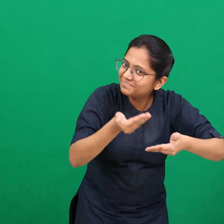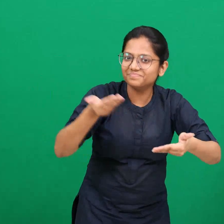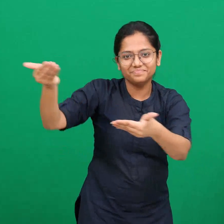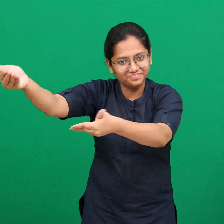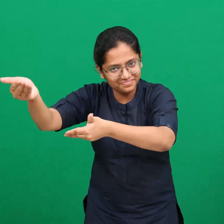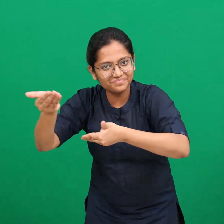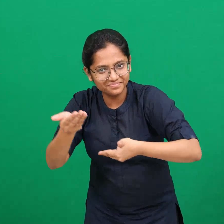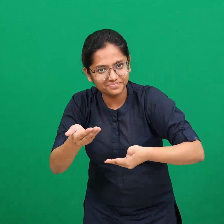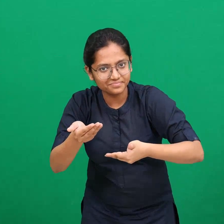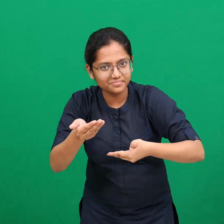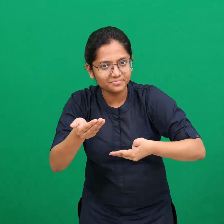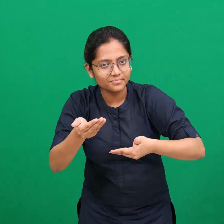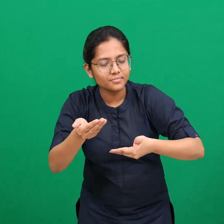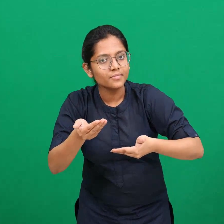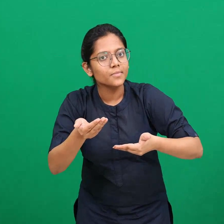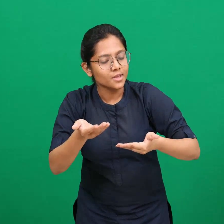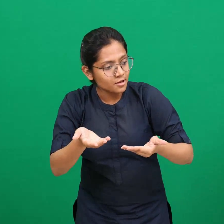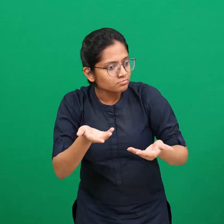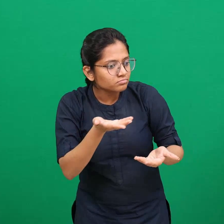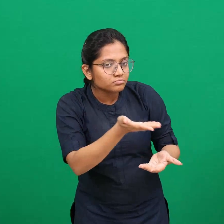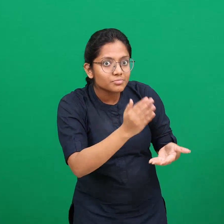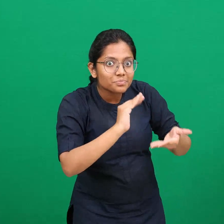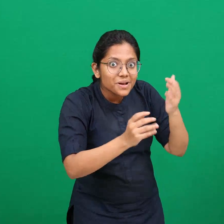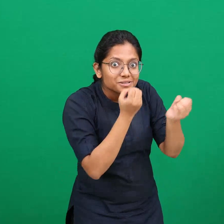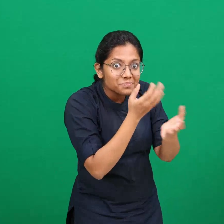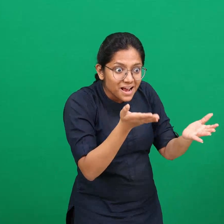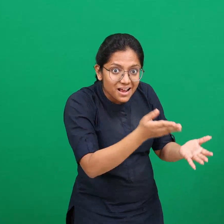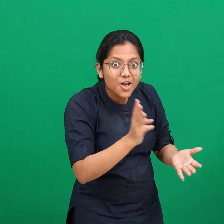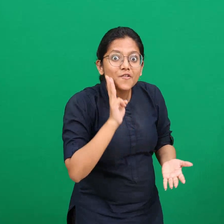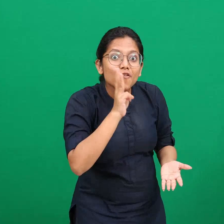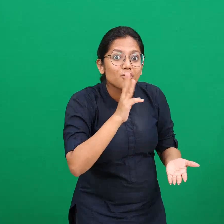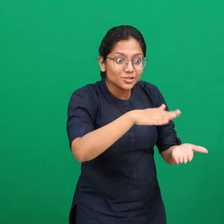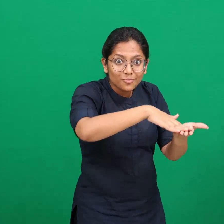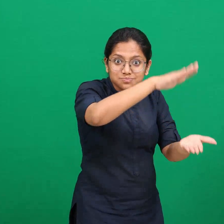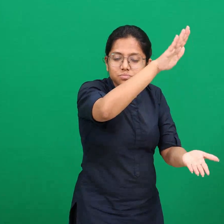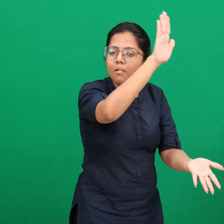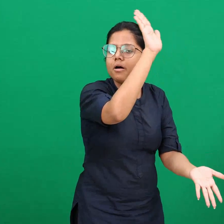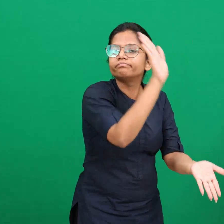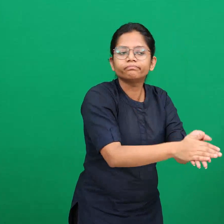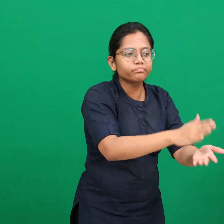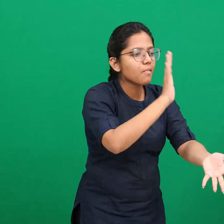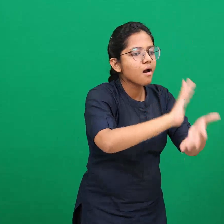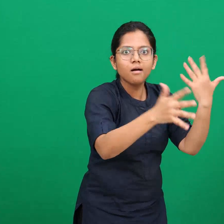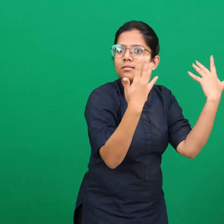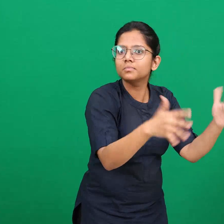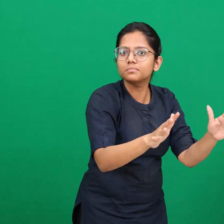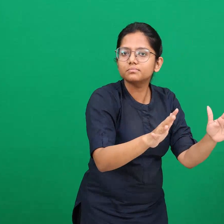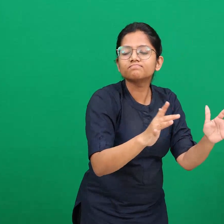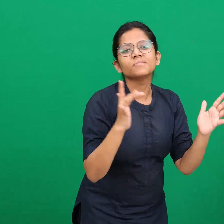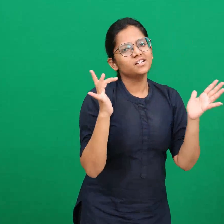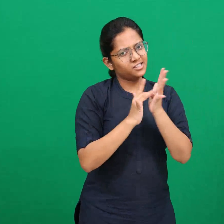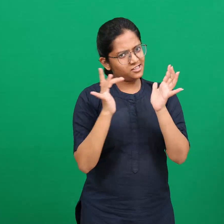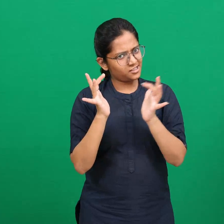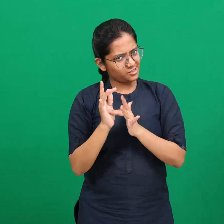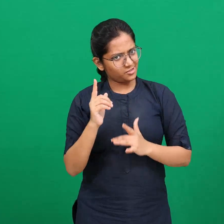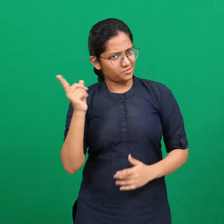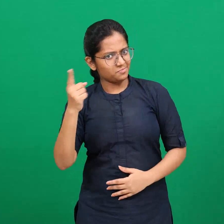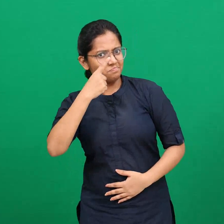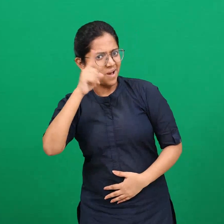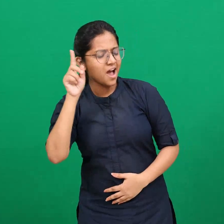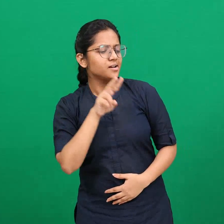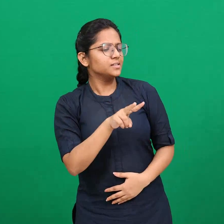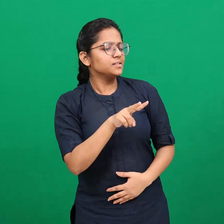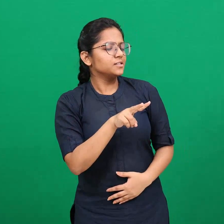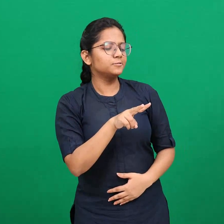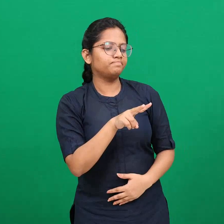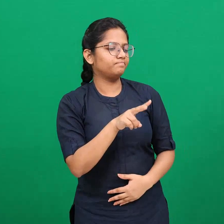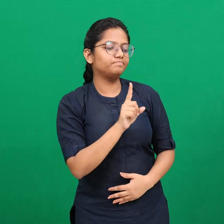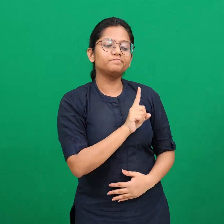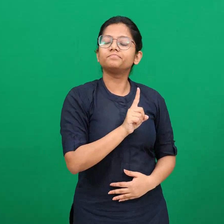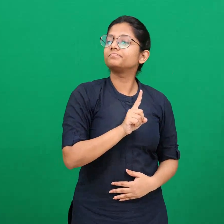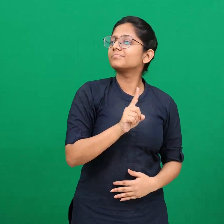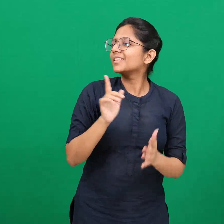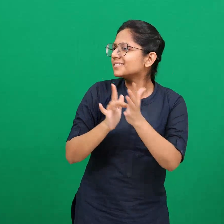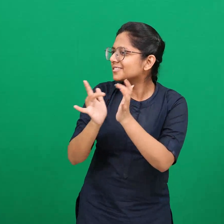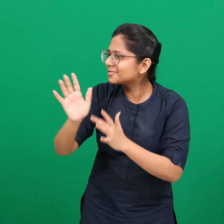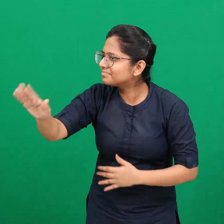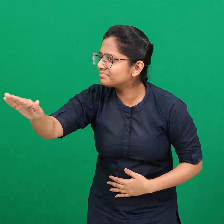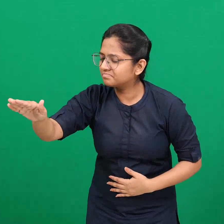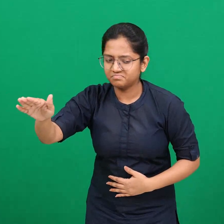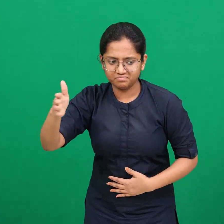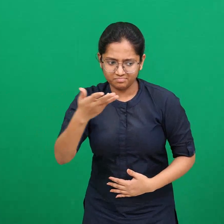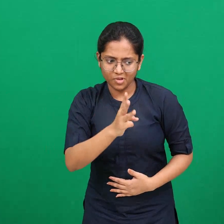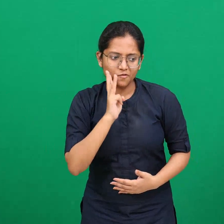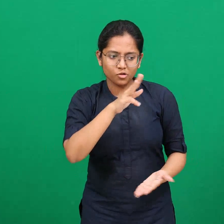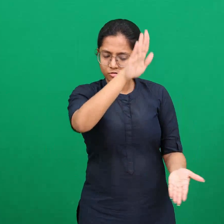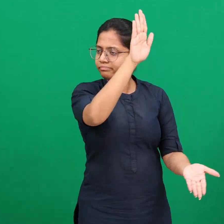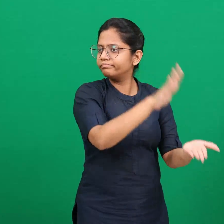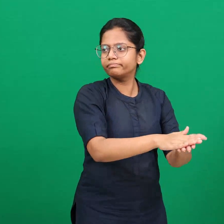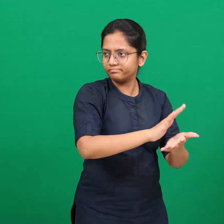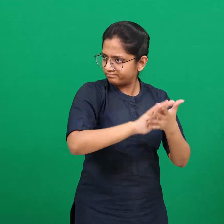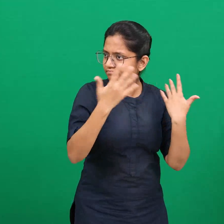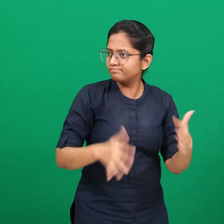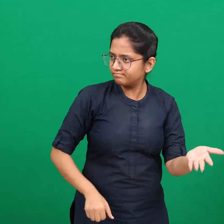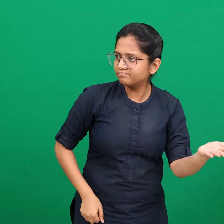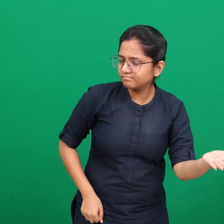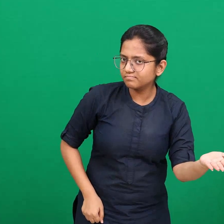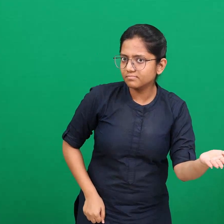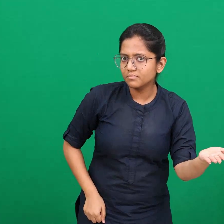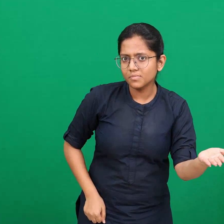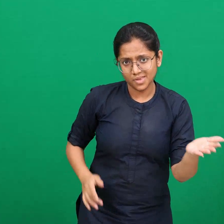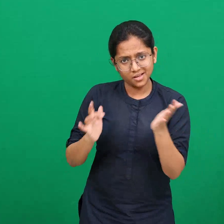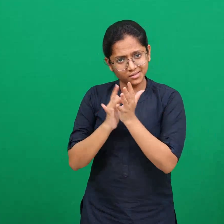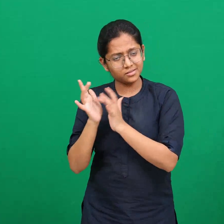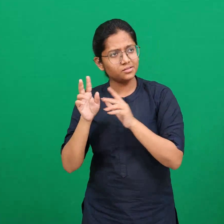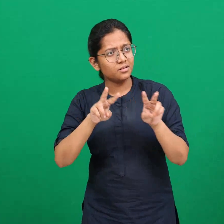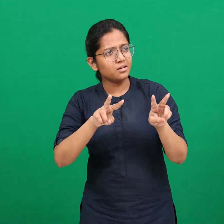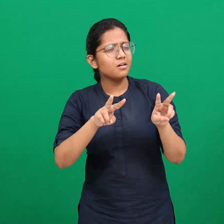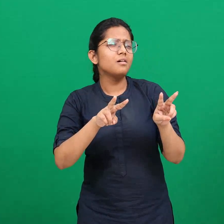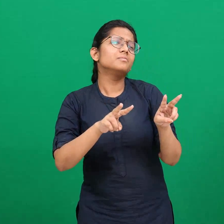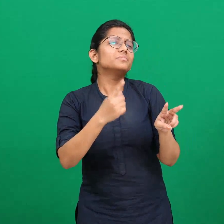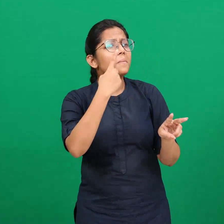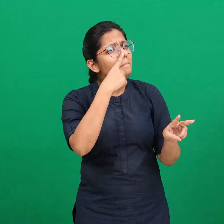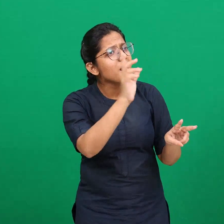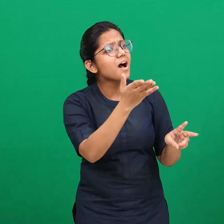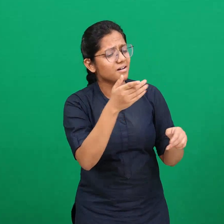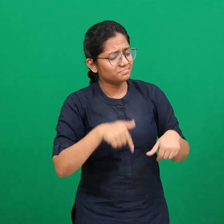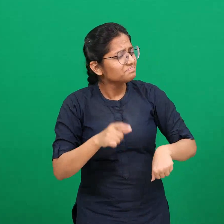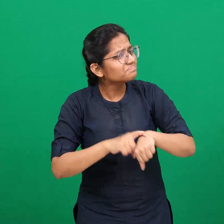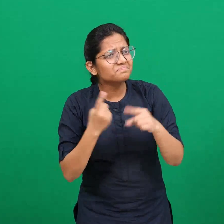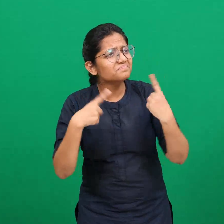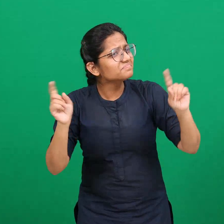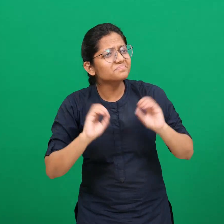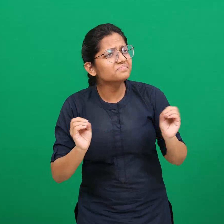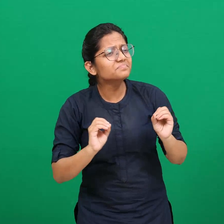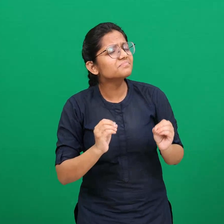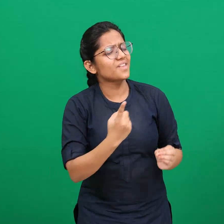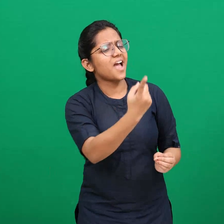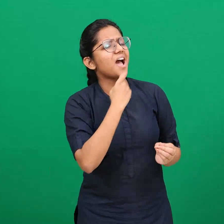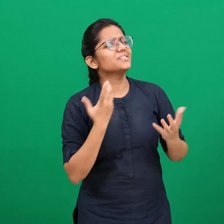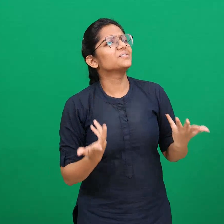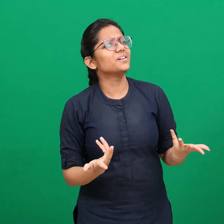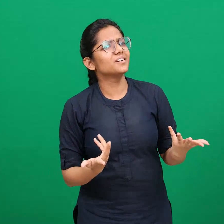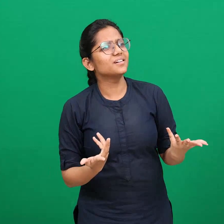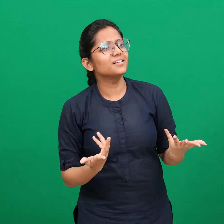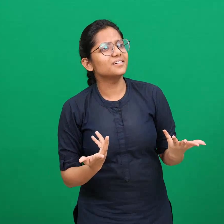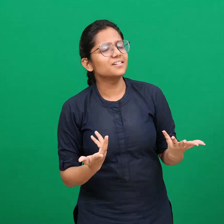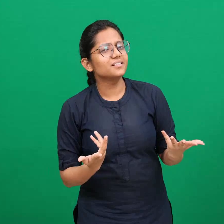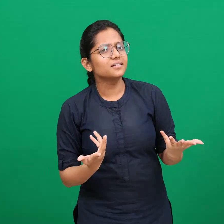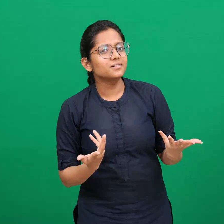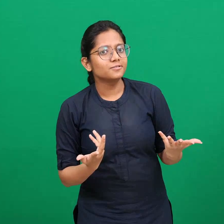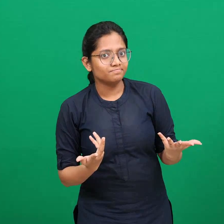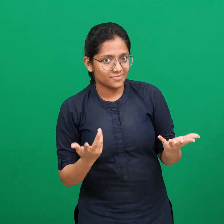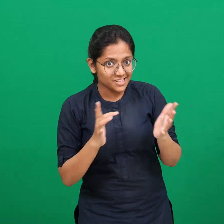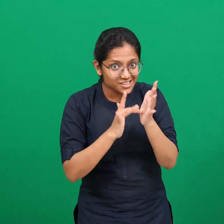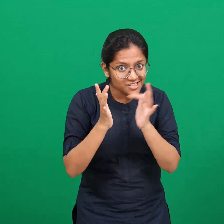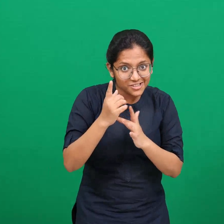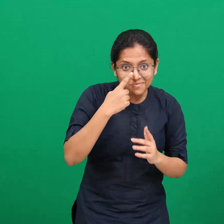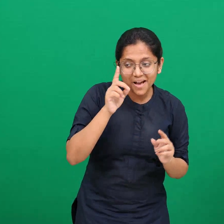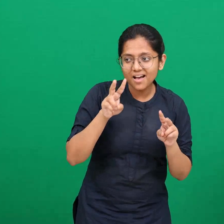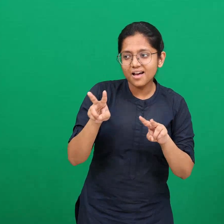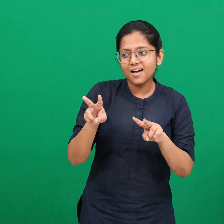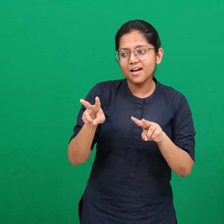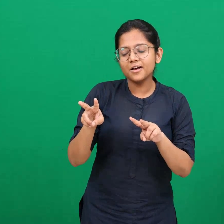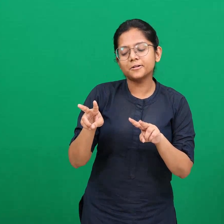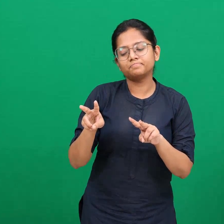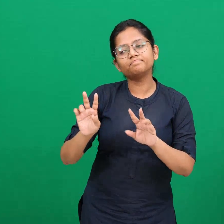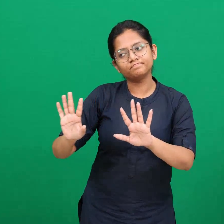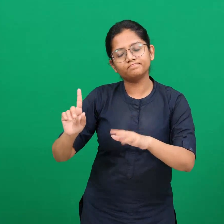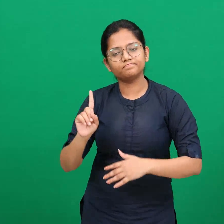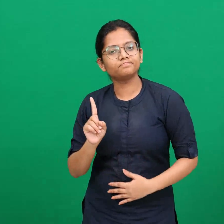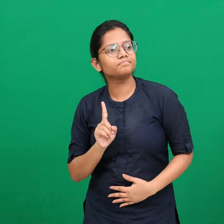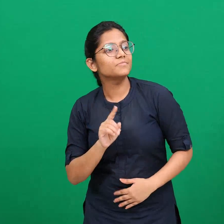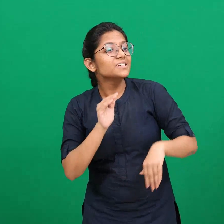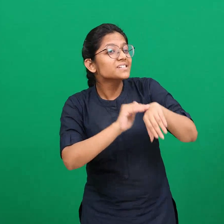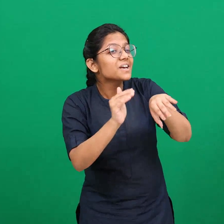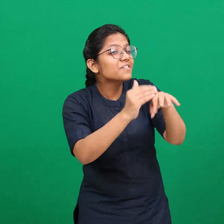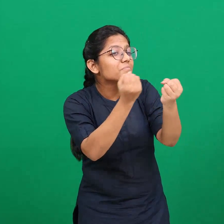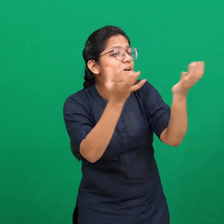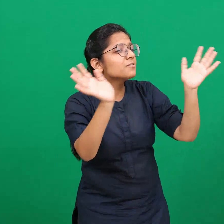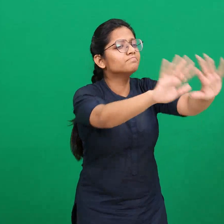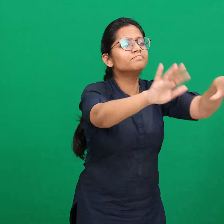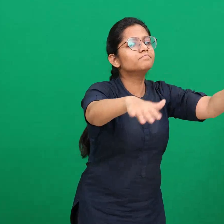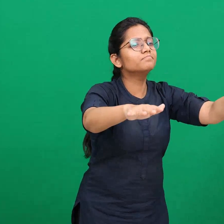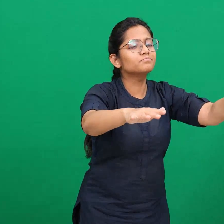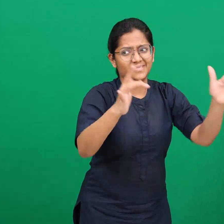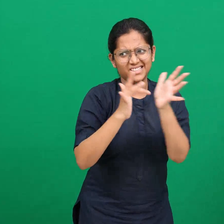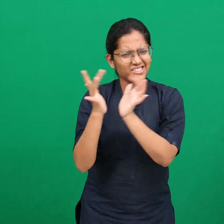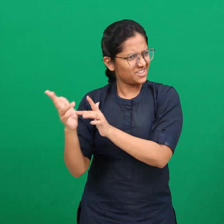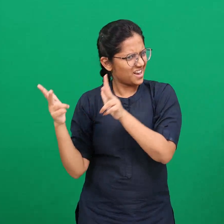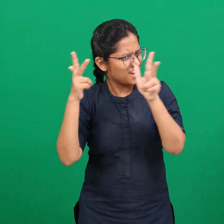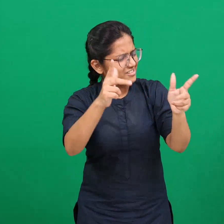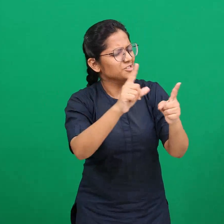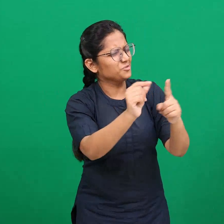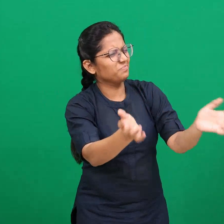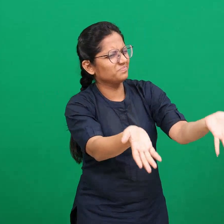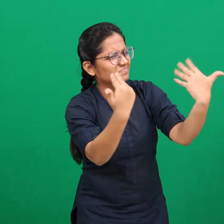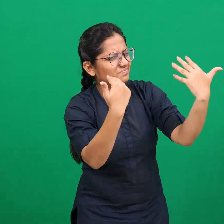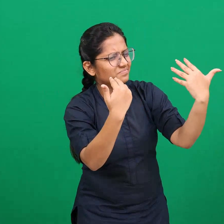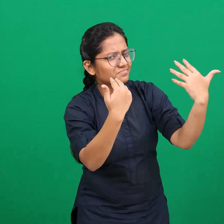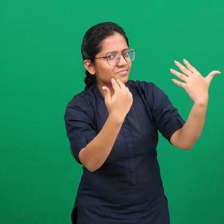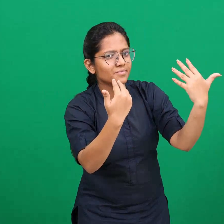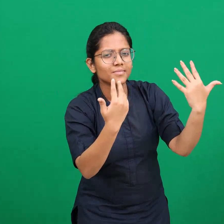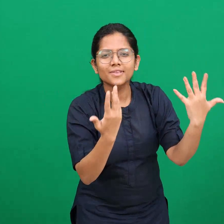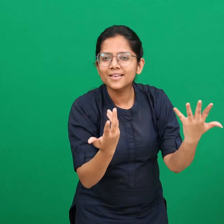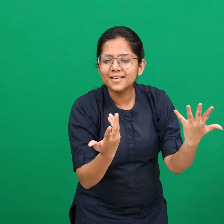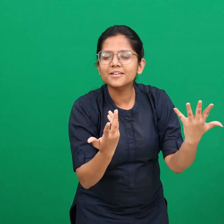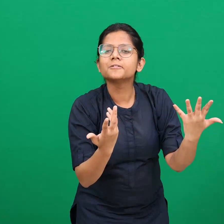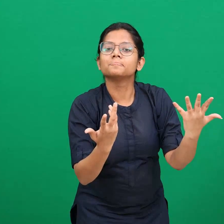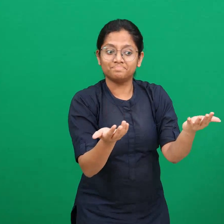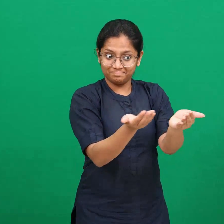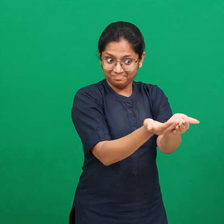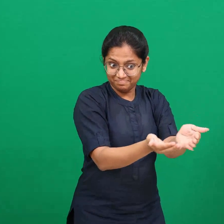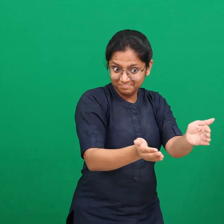When the wine ran out, Jesus ' mother said to Him, "They have no more wine." "Woman, why does this concern us?" Jesus replied. " My hour has not yet come."